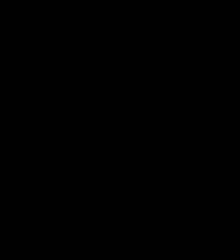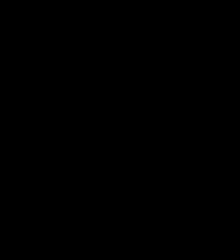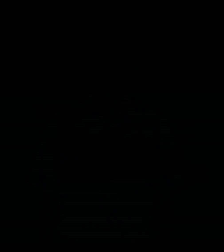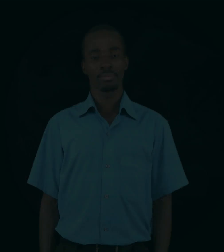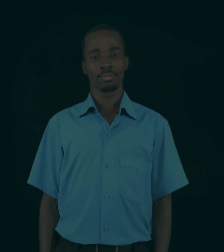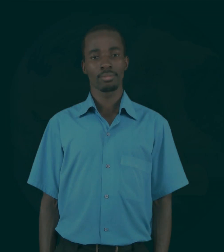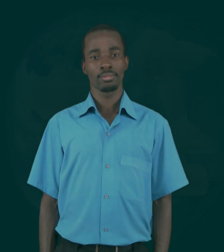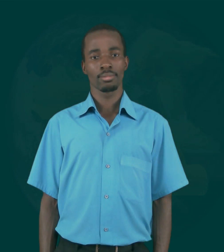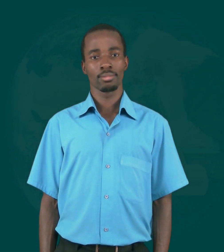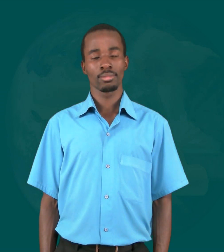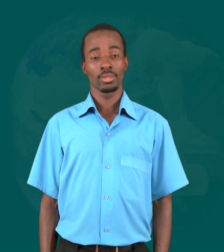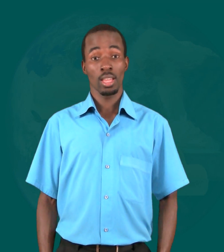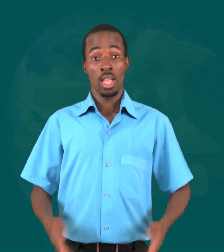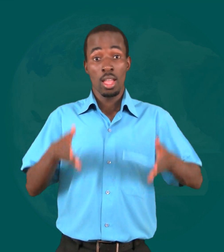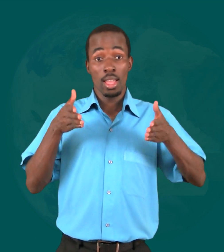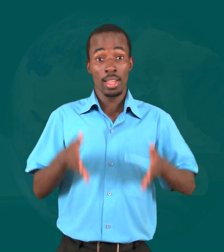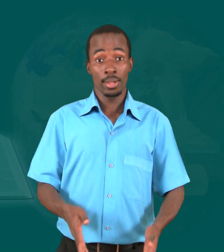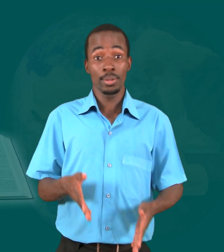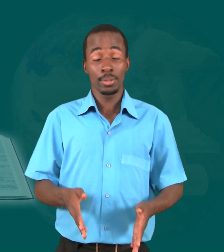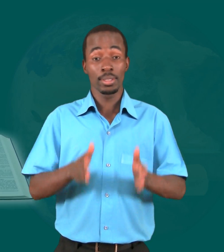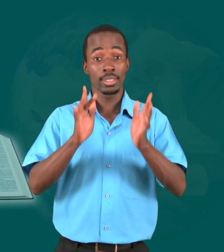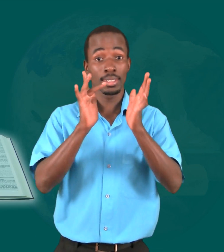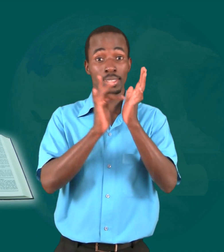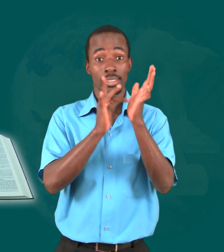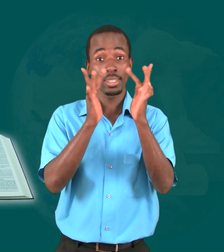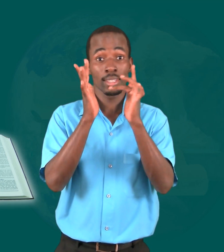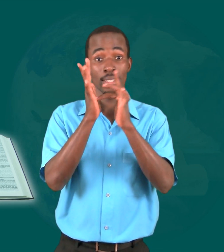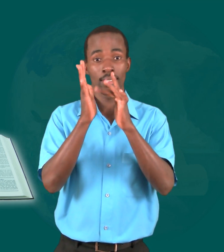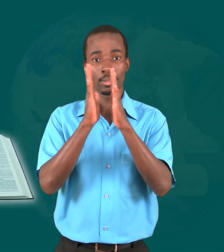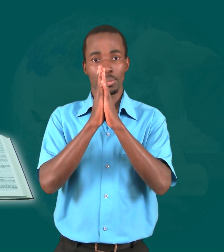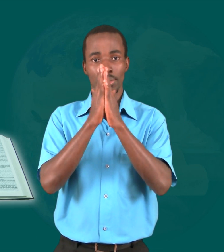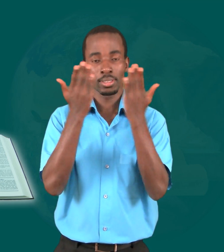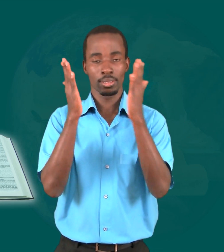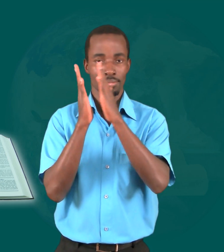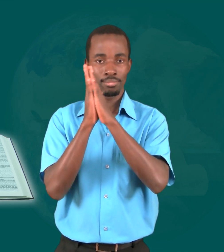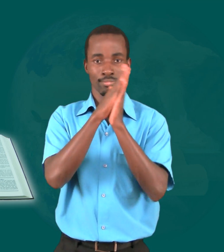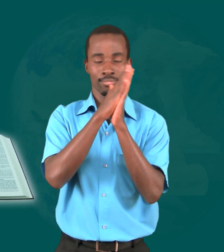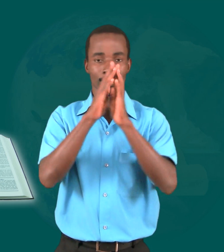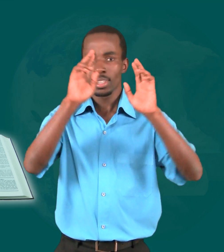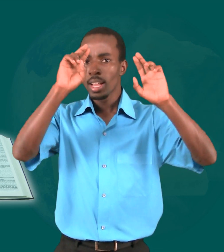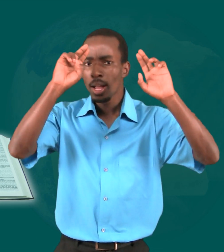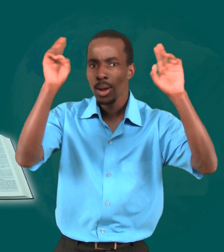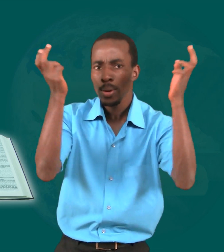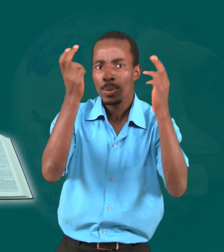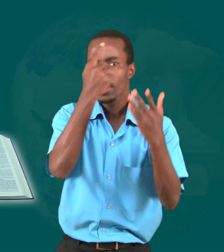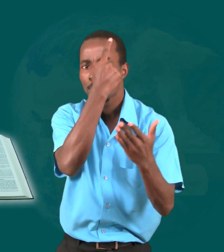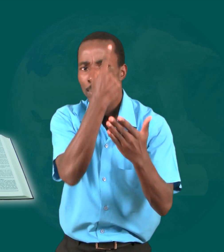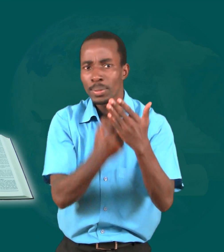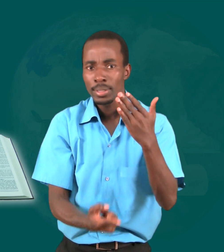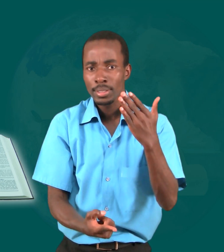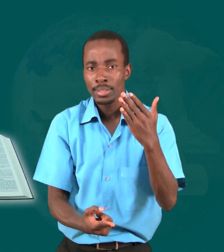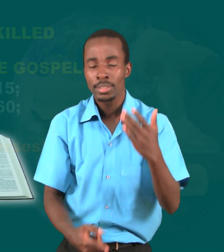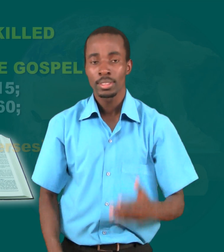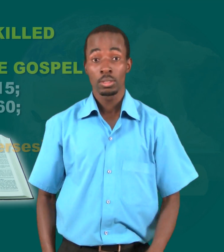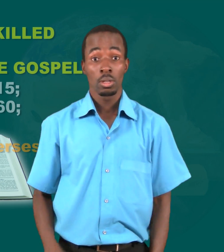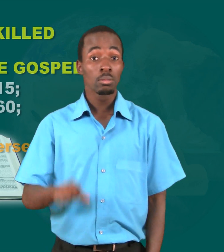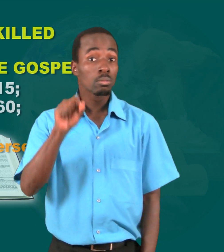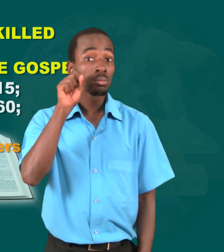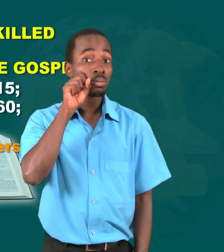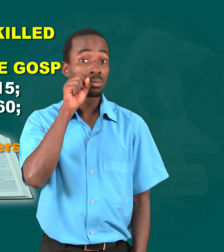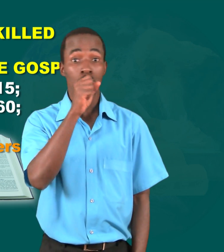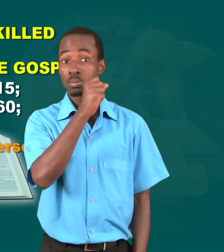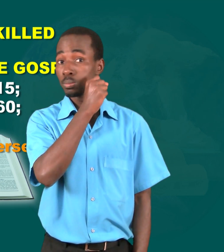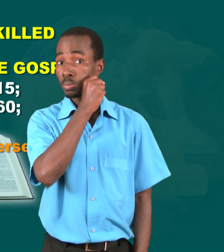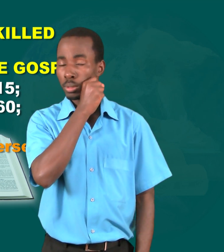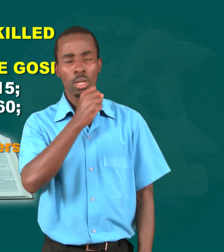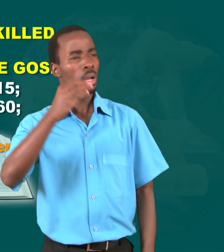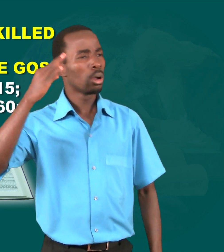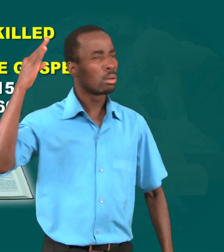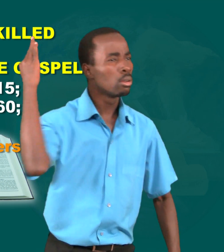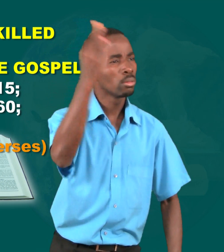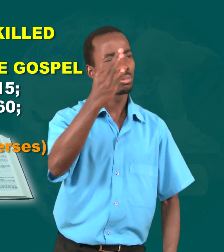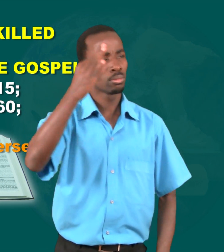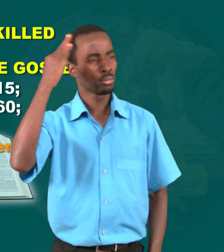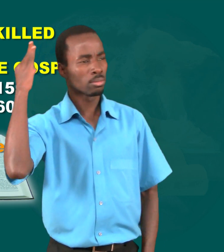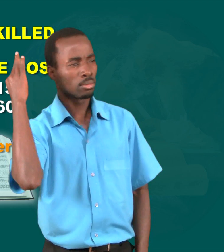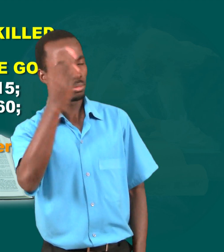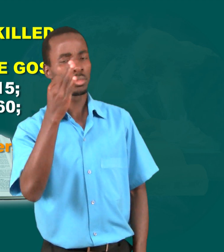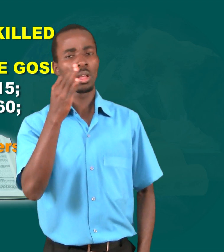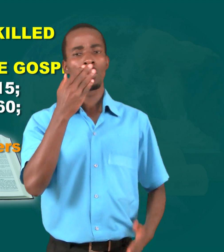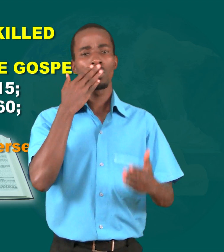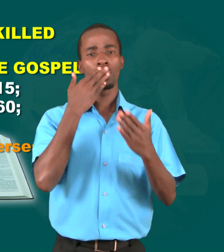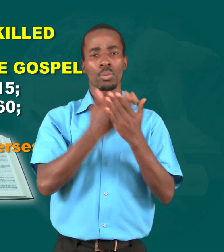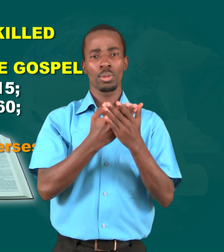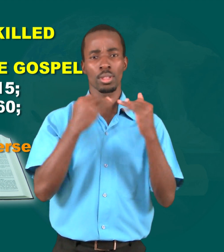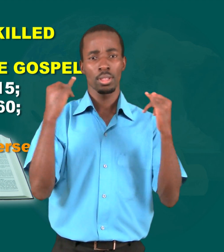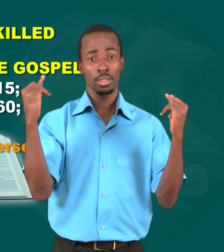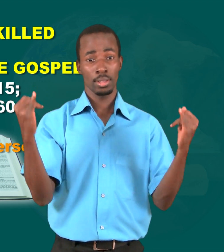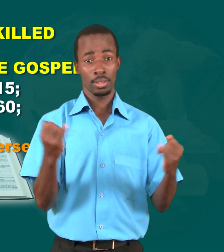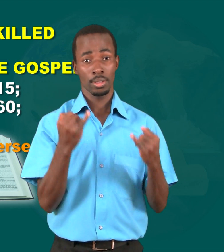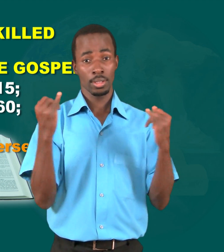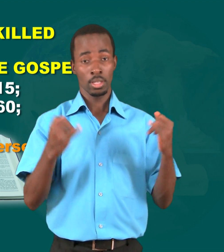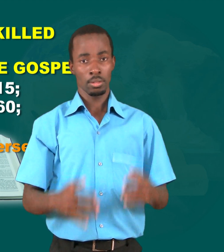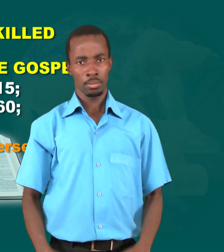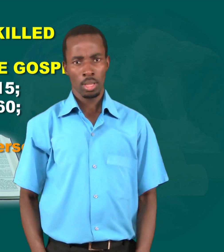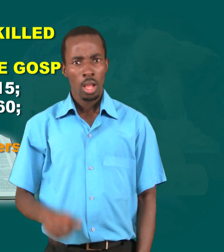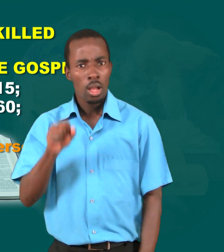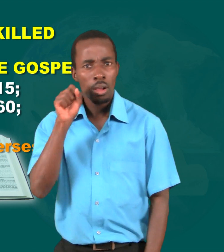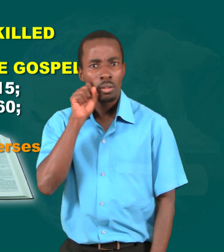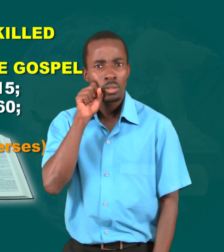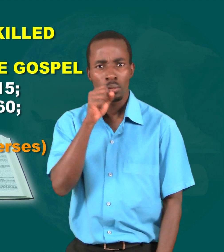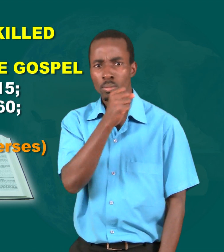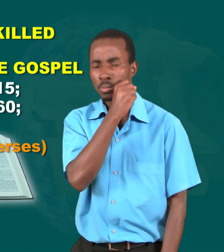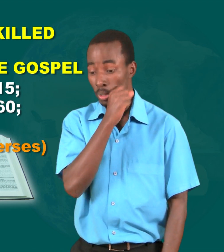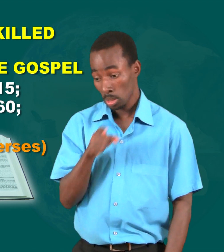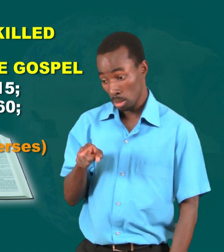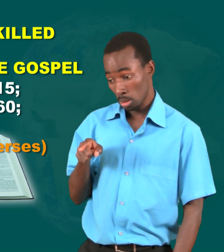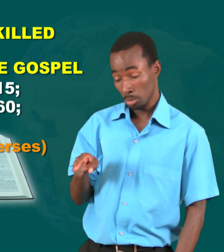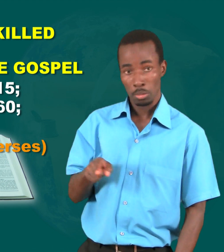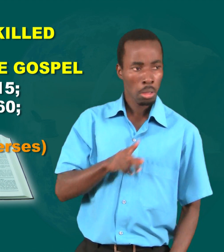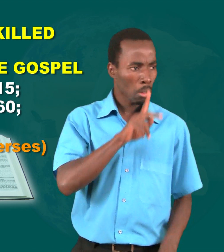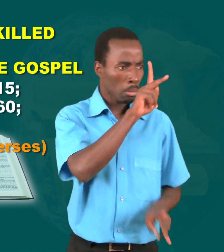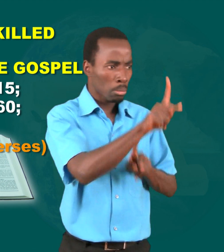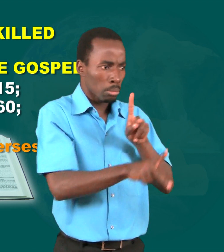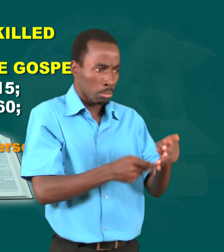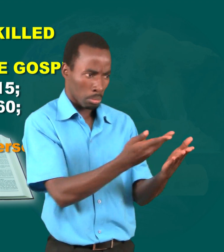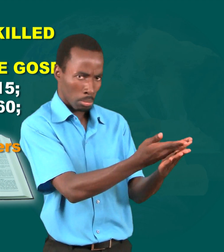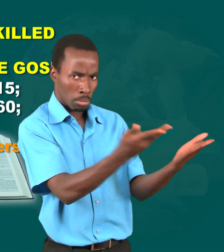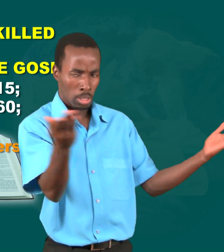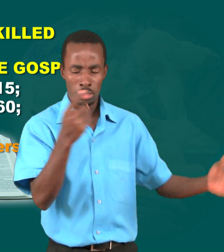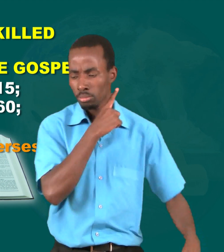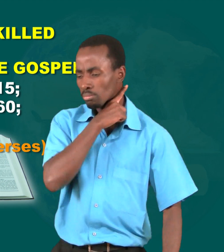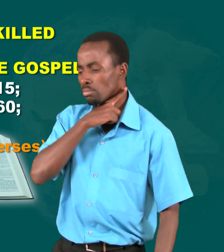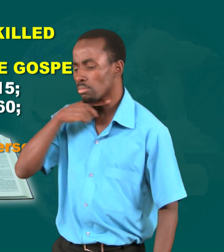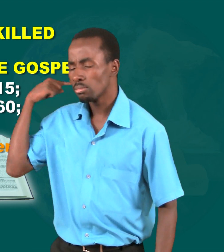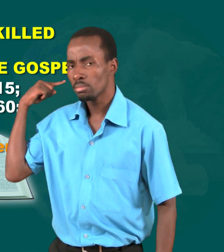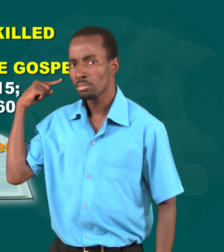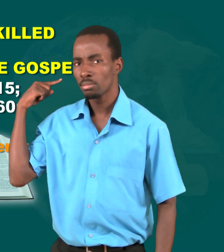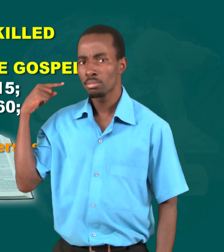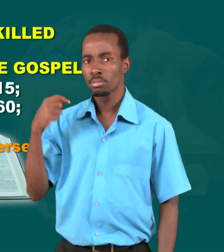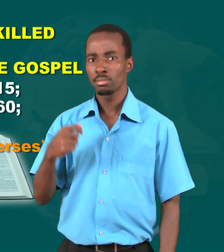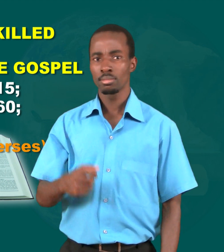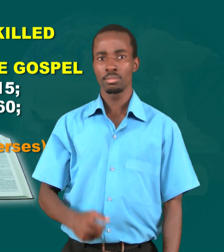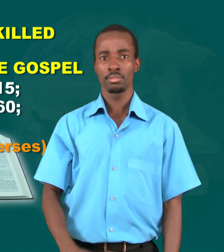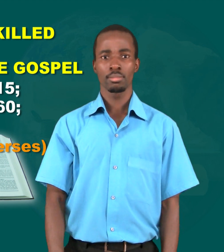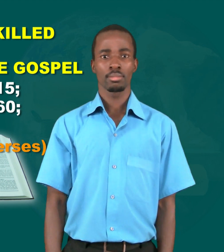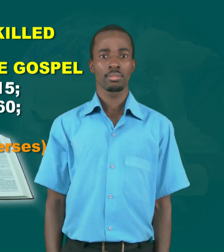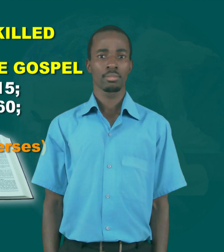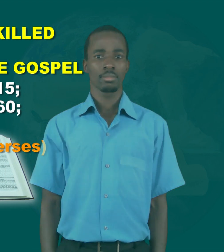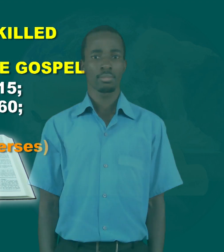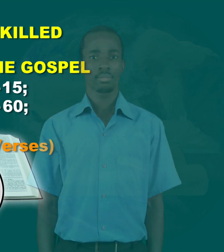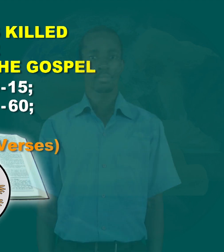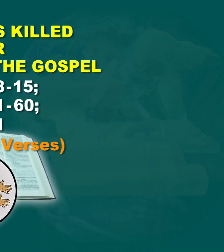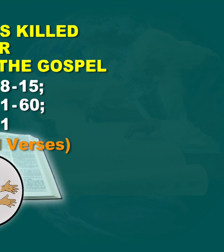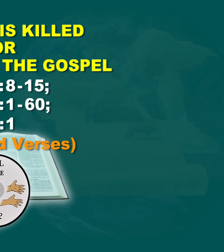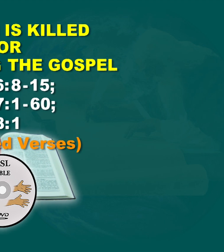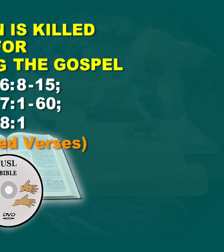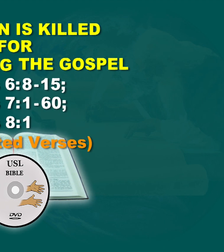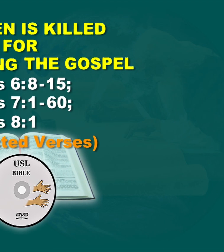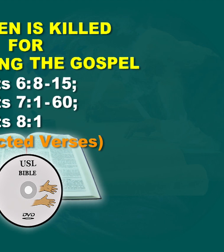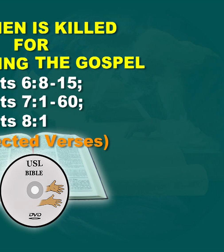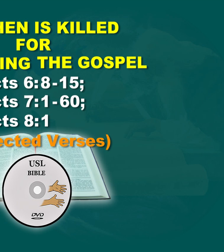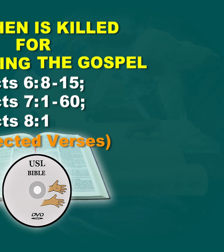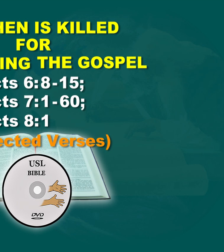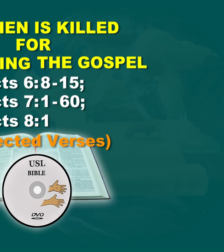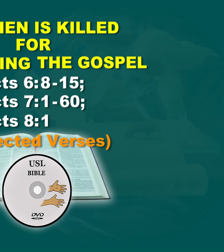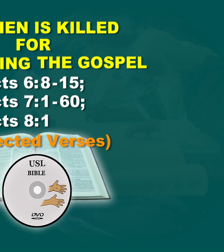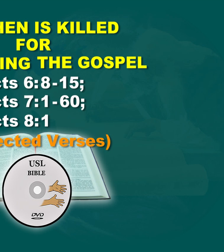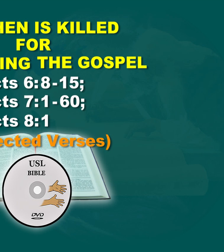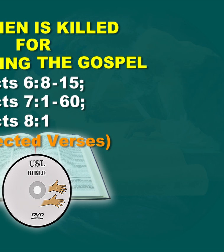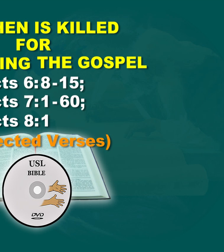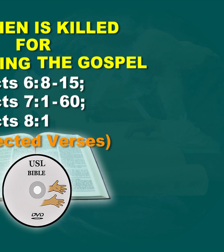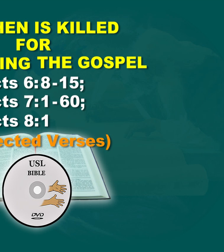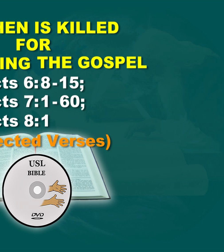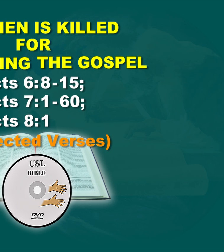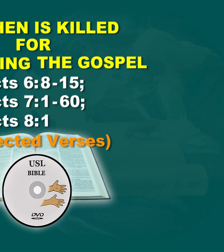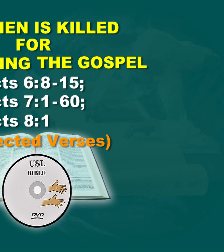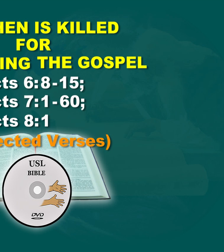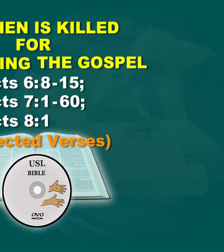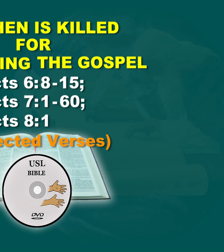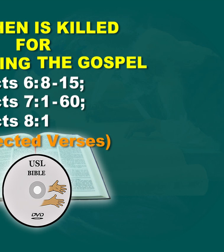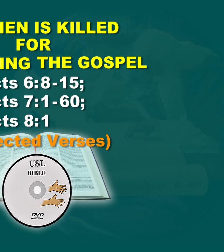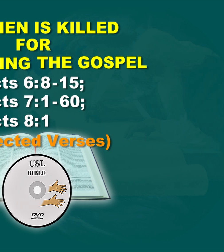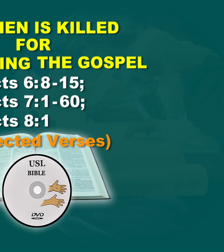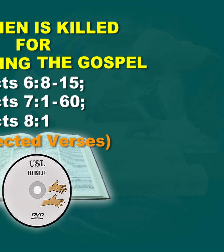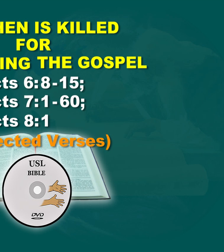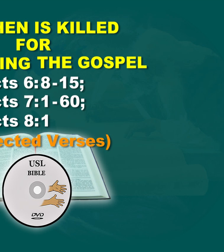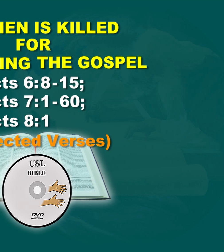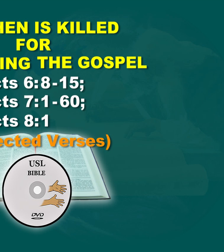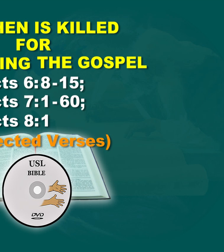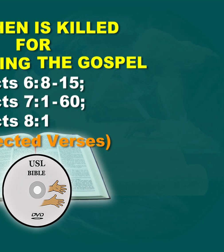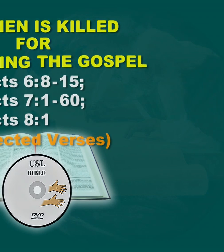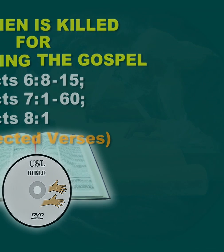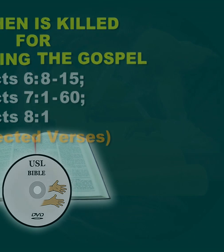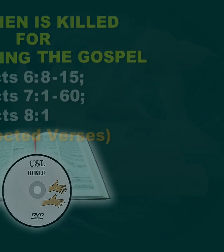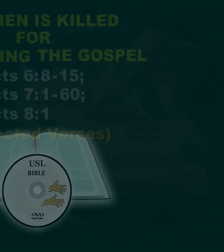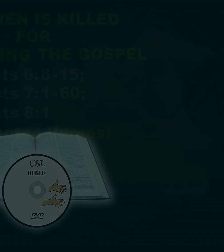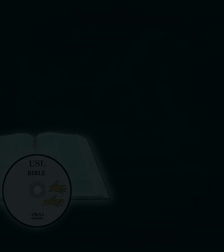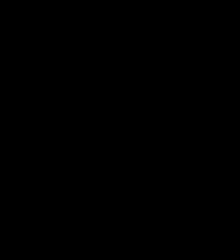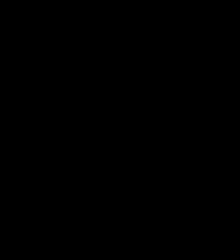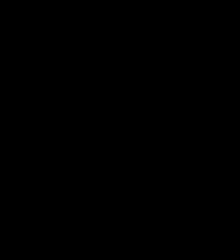Stephen is killed for preaching the gospel